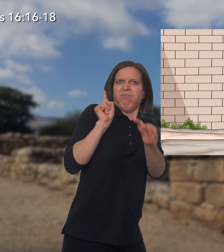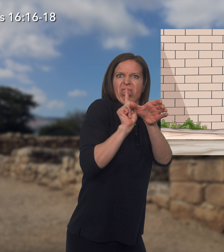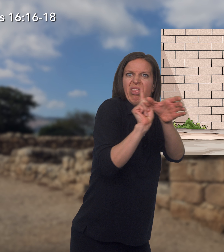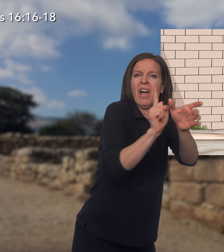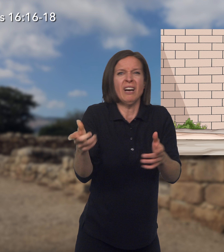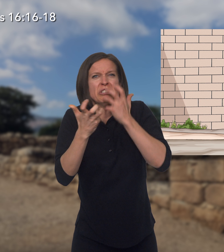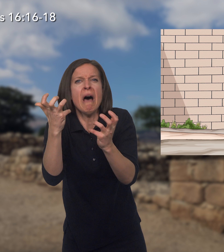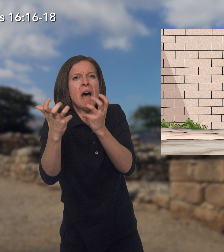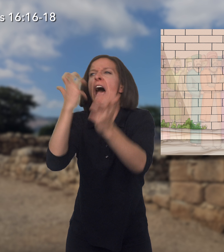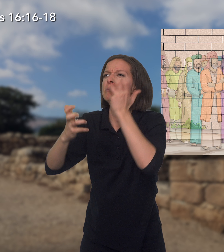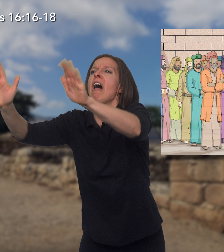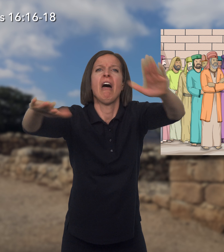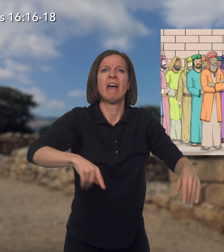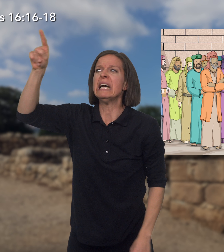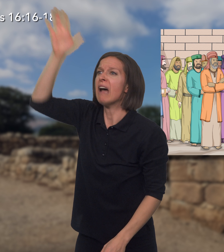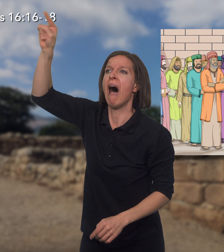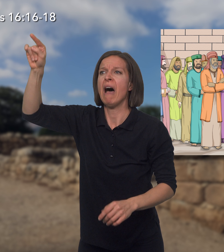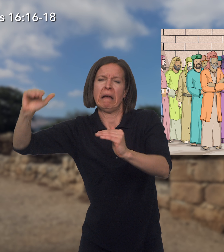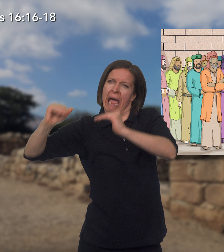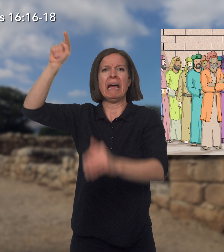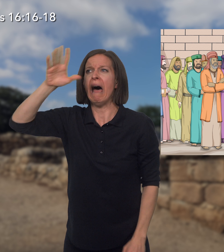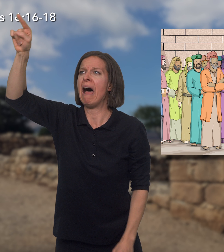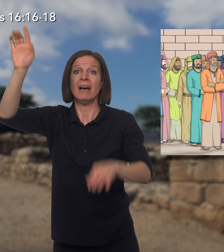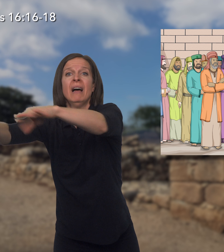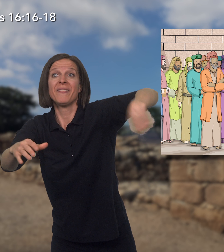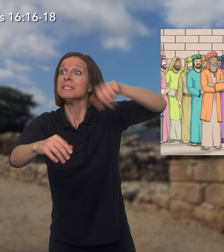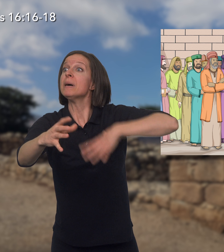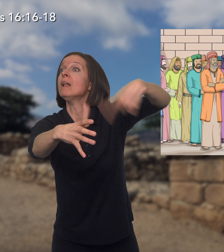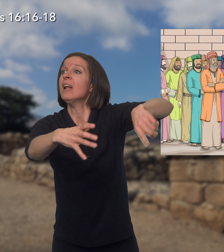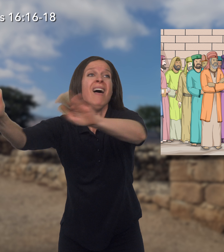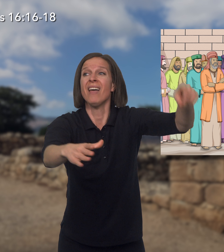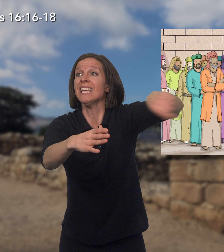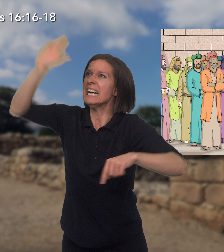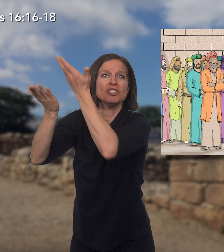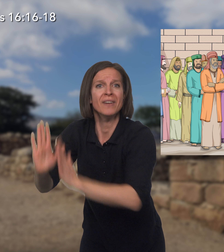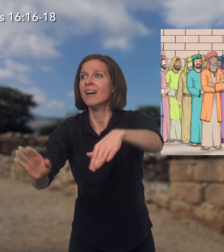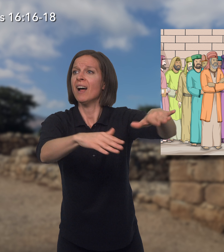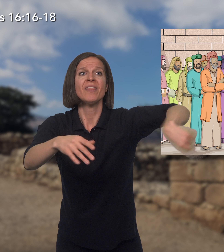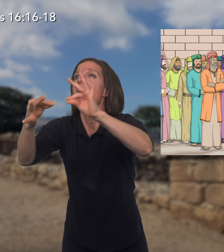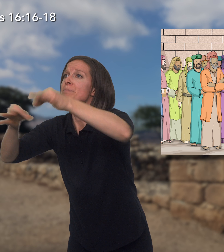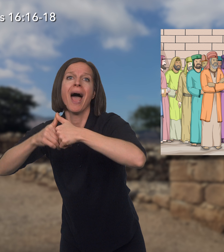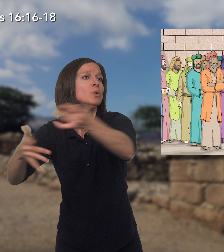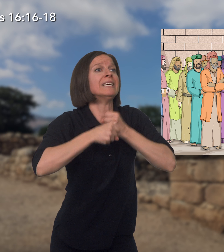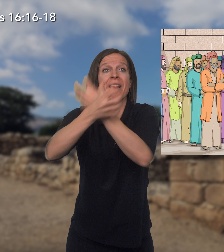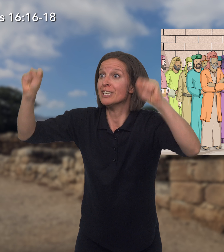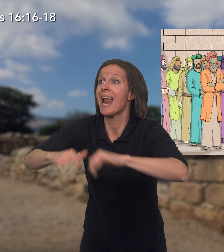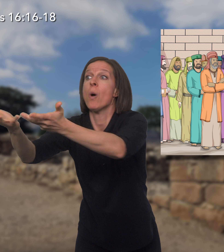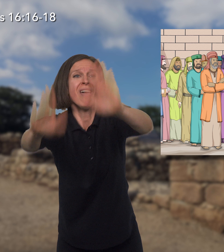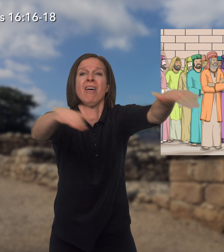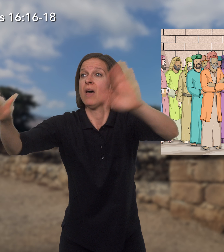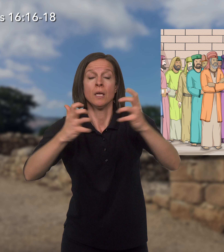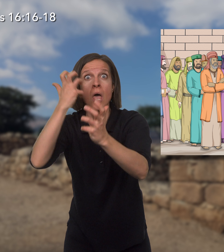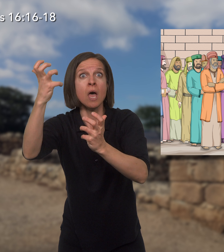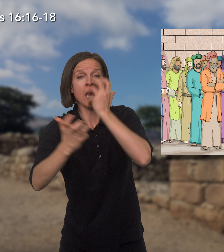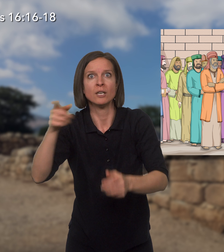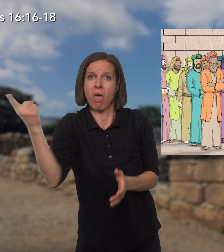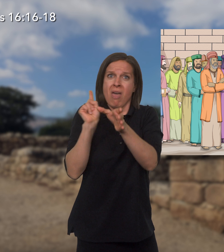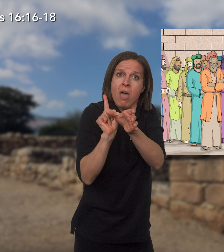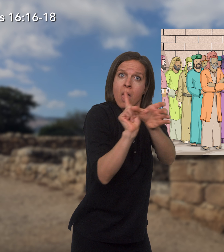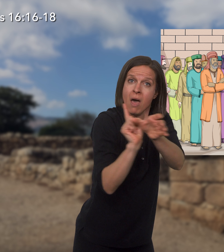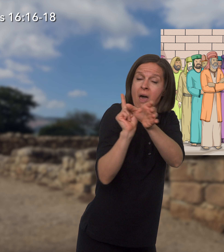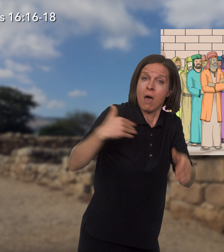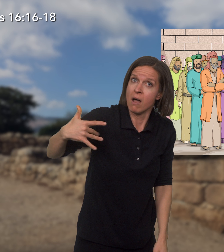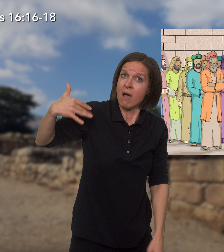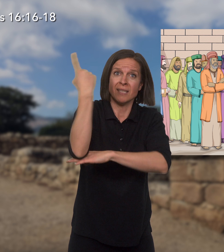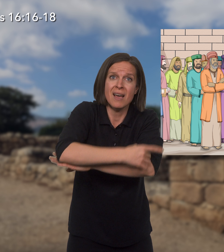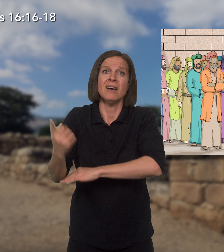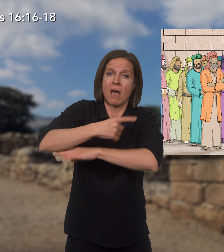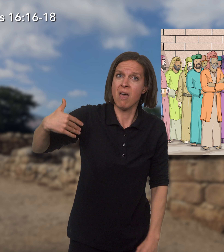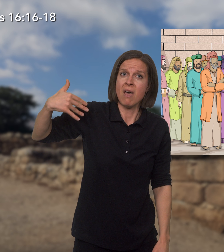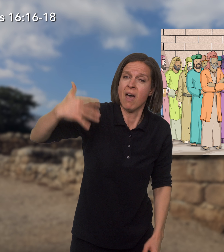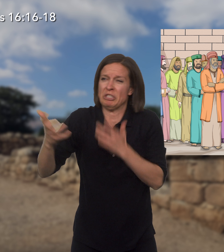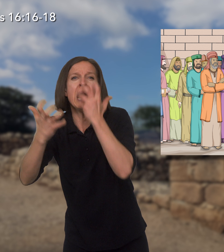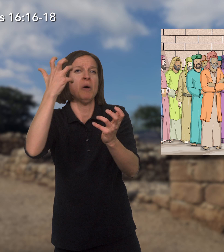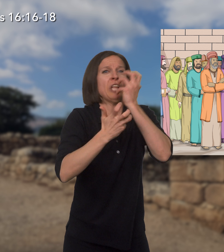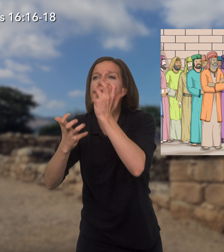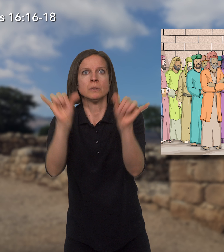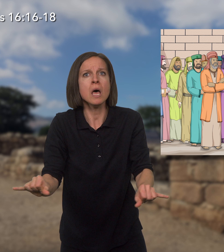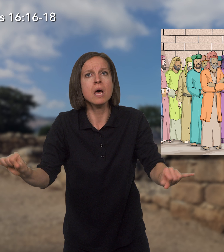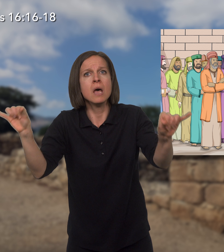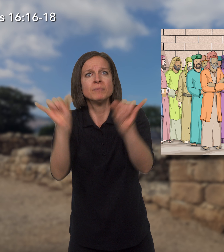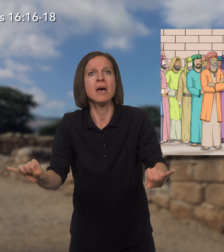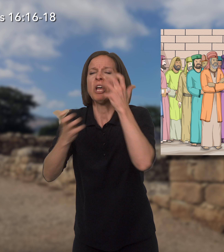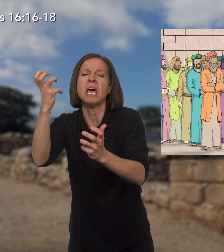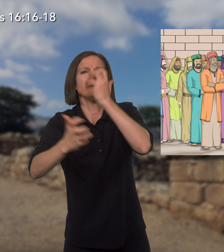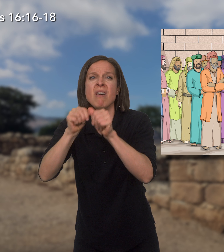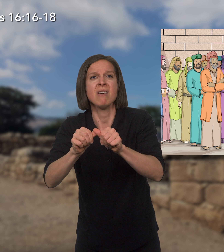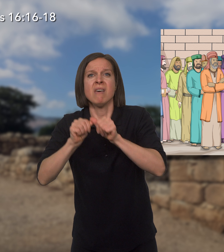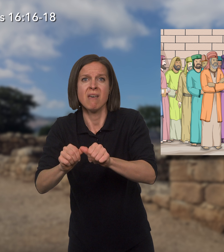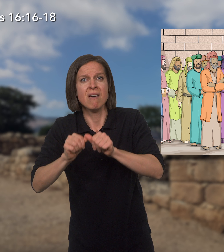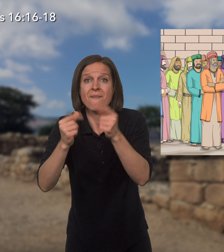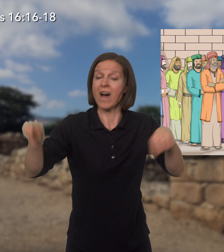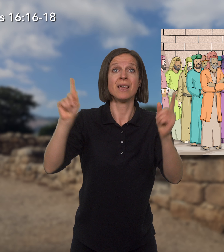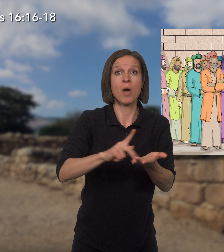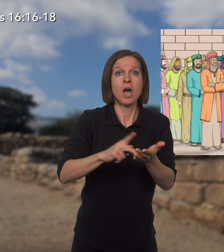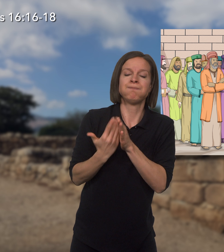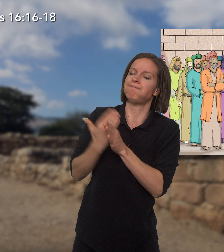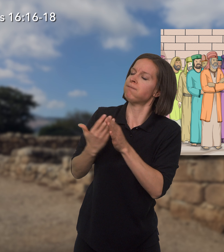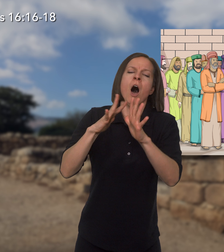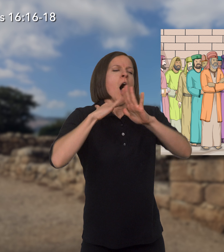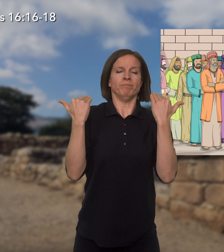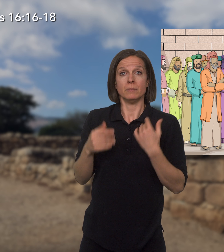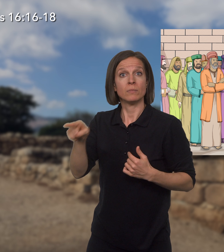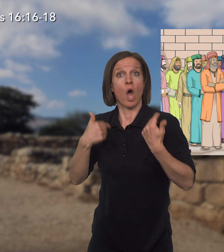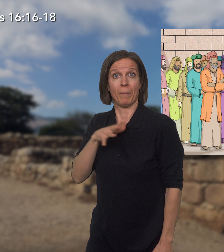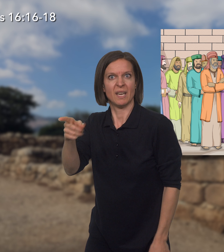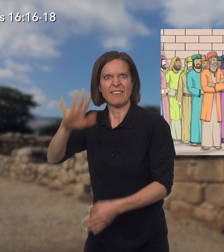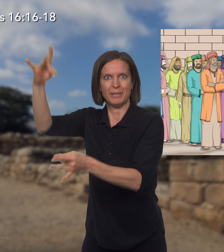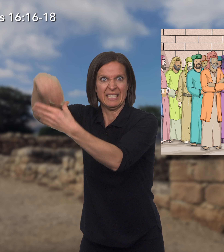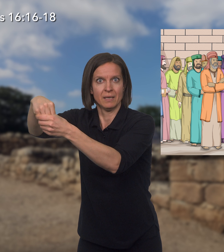This girl followed Paul and the rest of us, shouting, “These men are servants of the Most High God, who are proclaiming to you the way of salvation!”